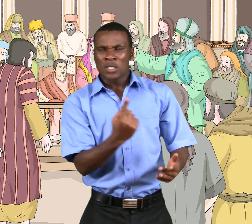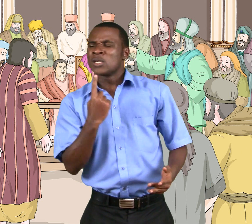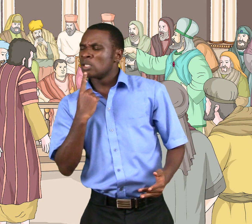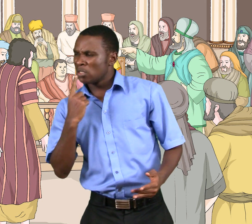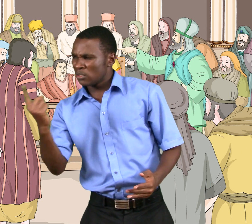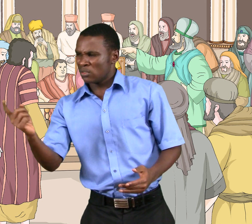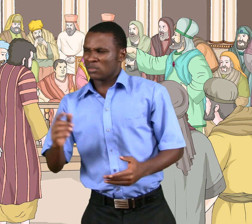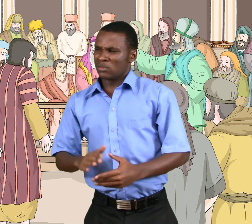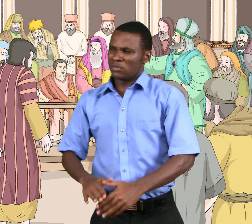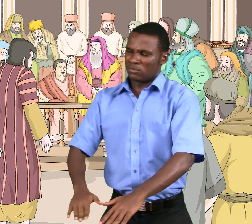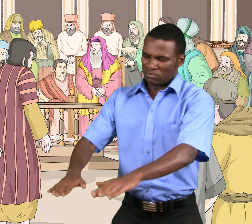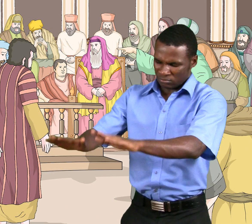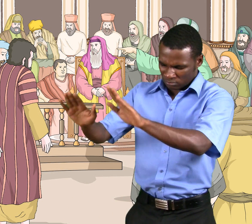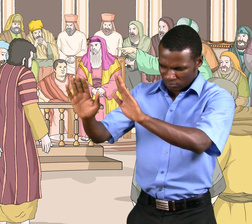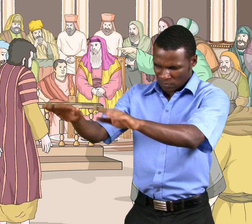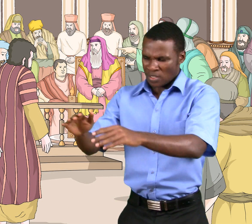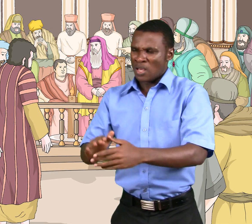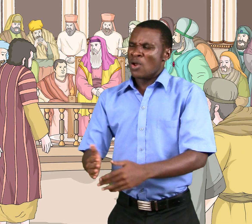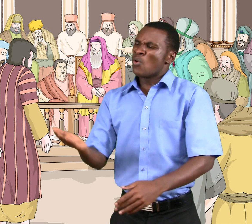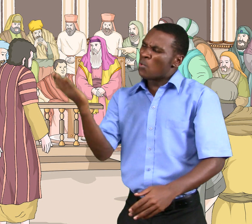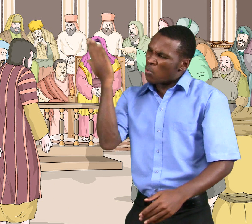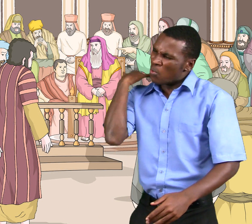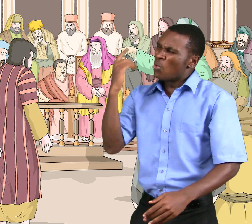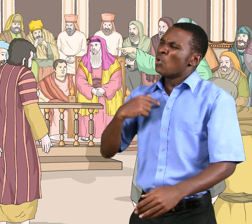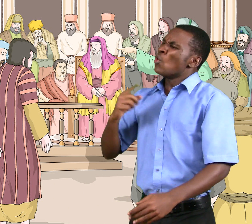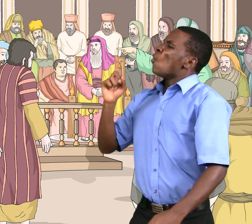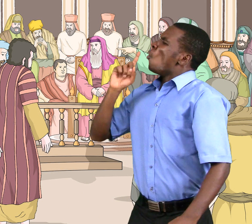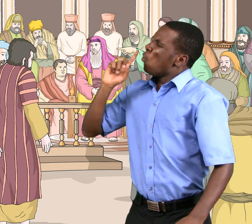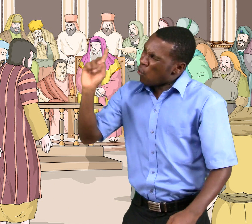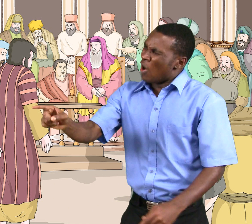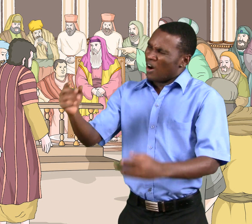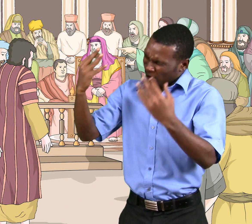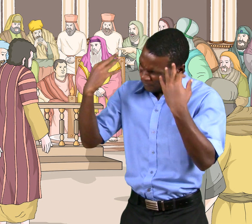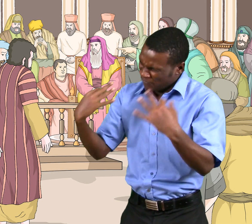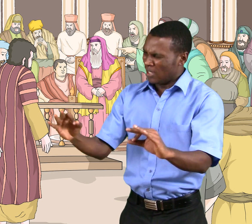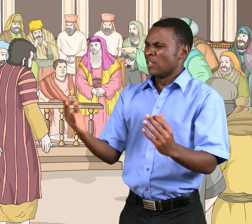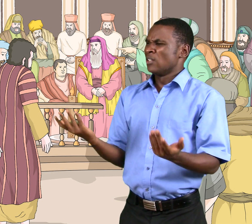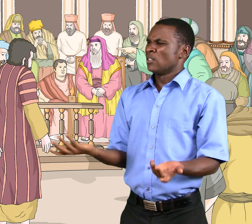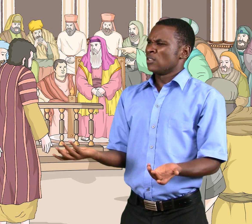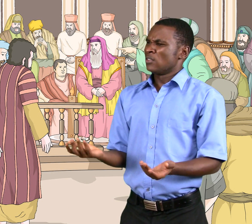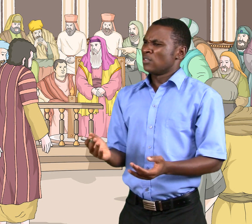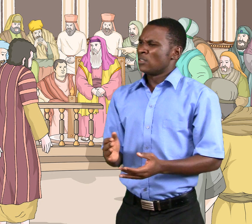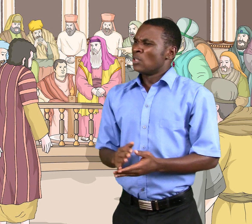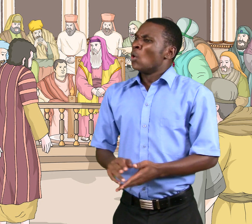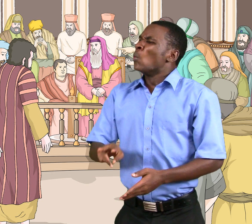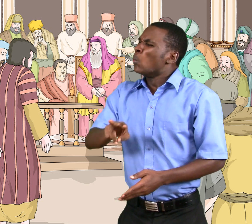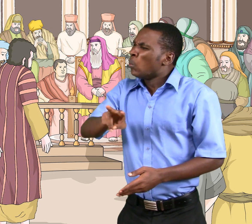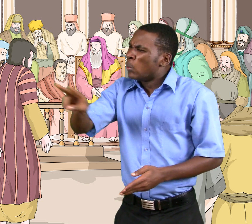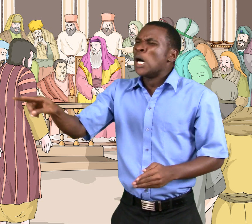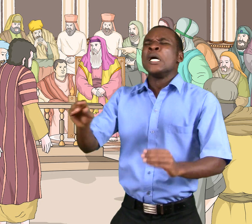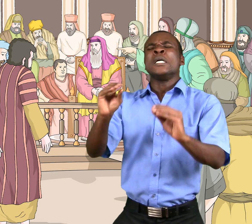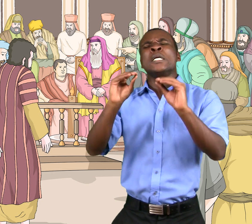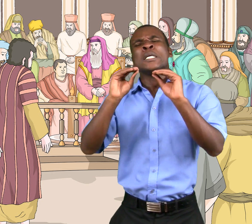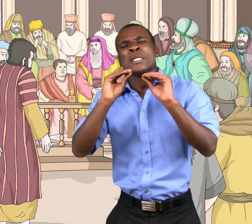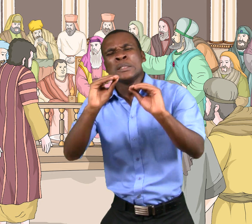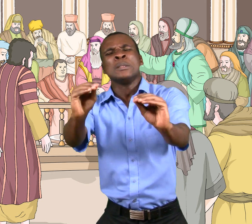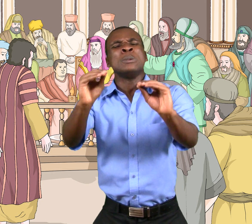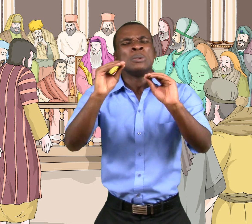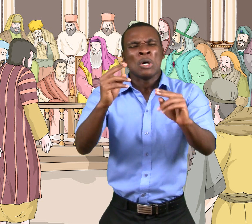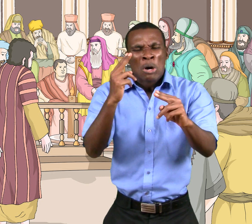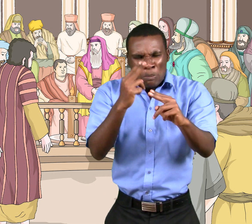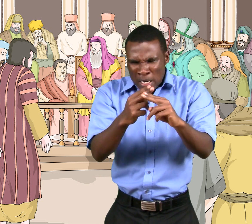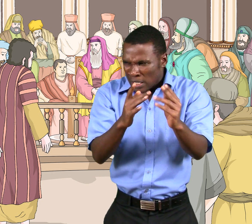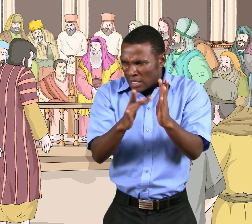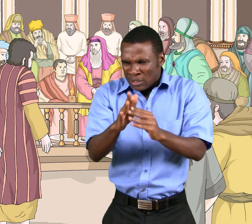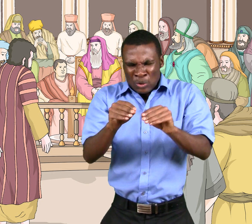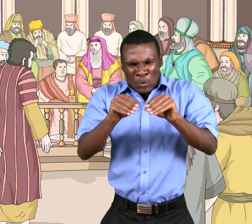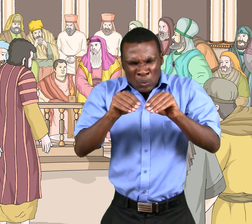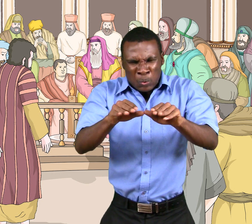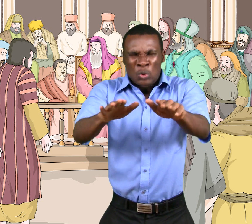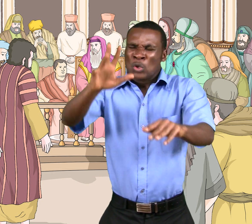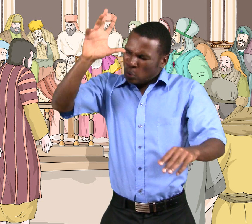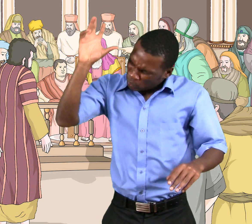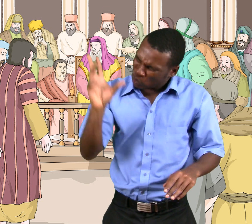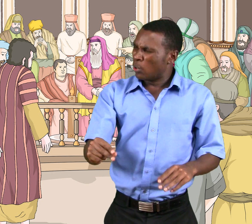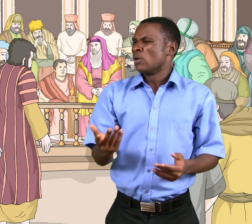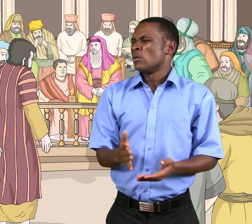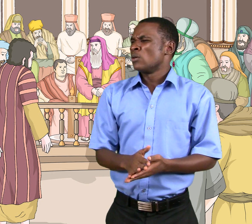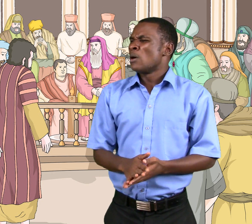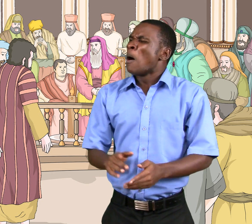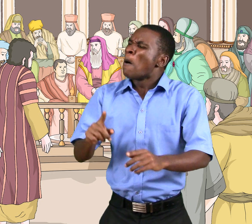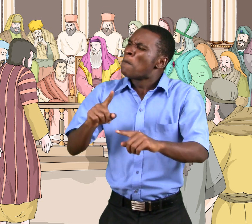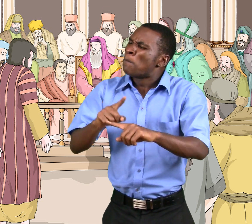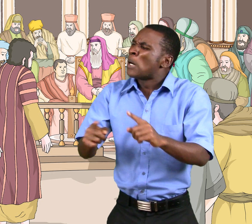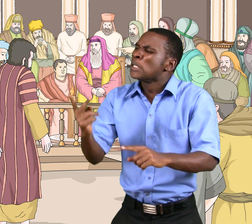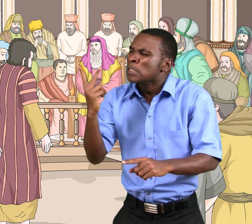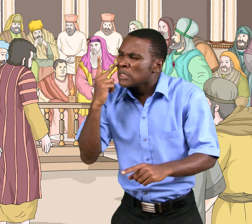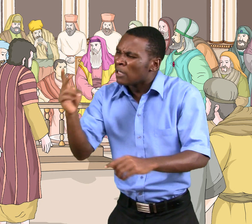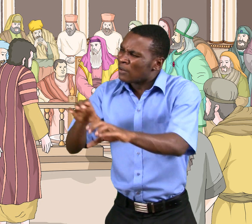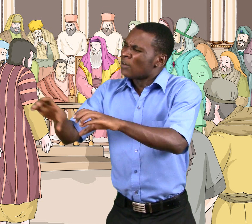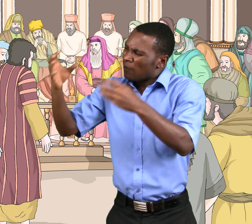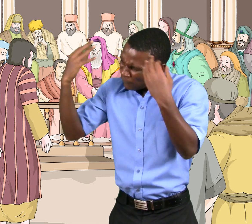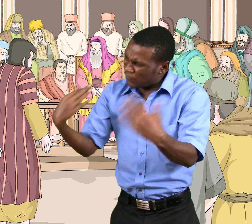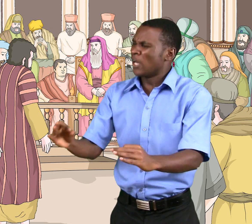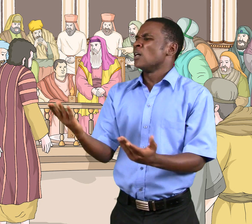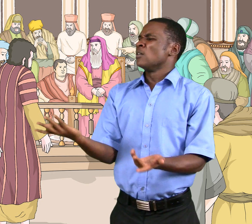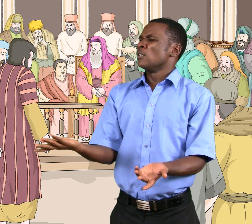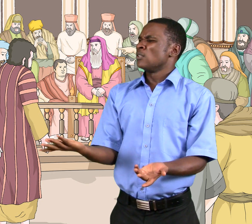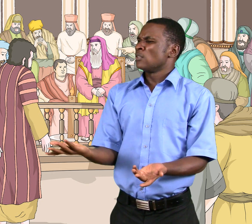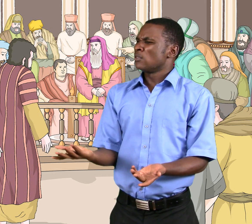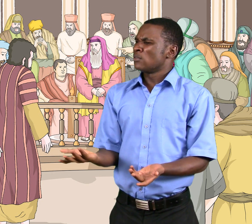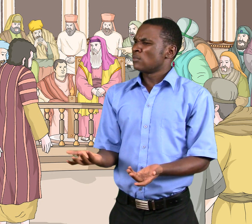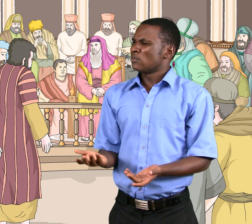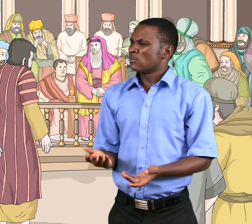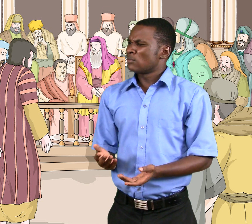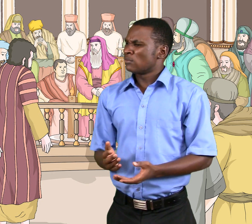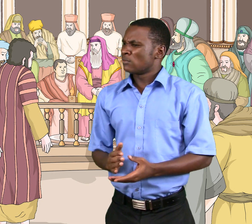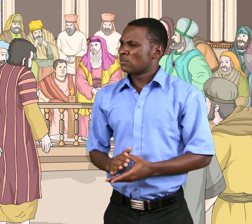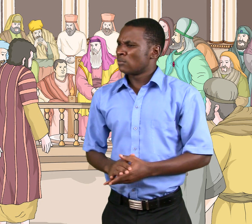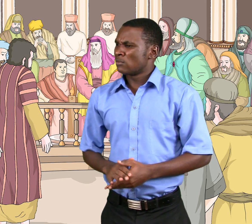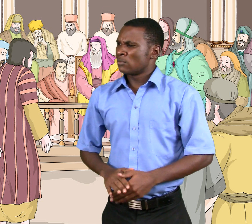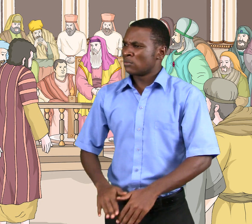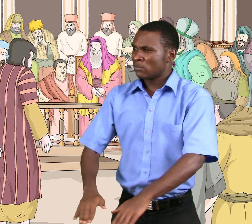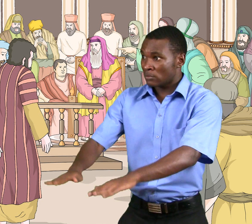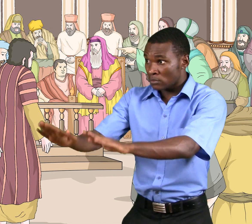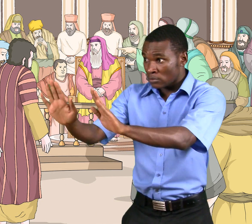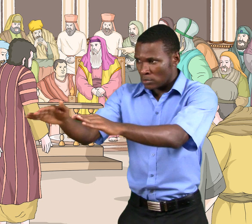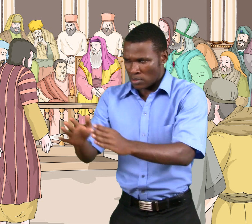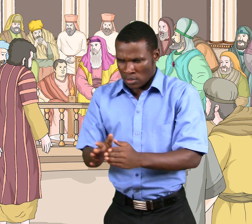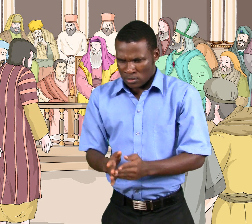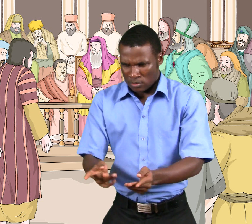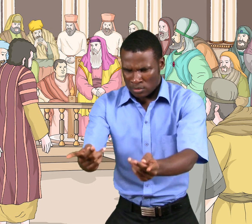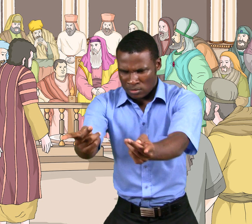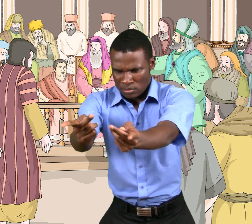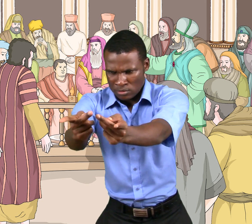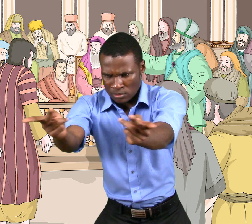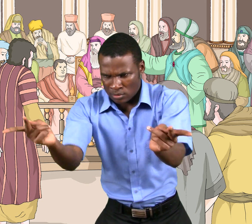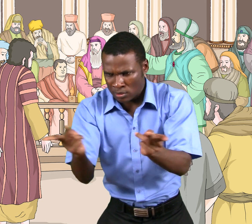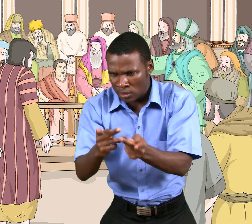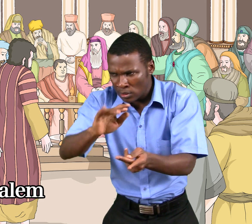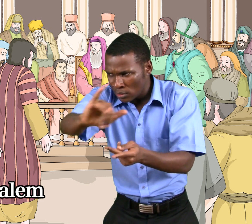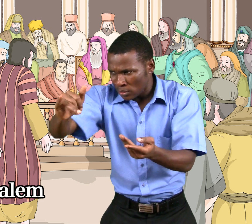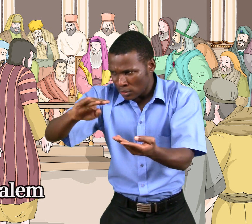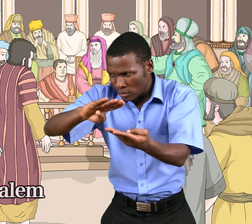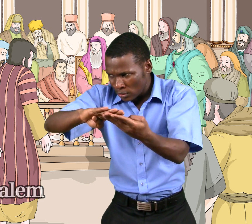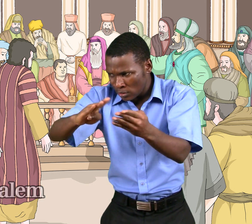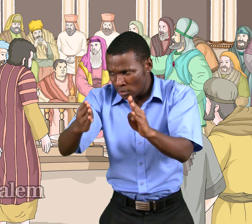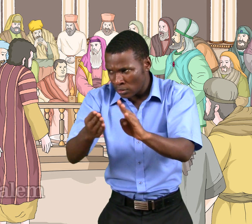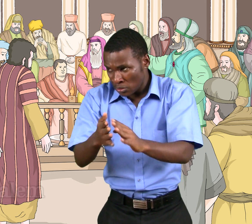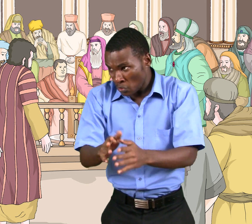“We gave you strict orders not to teach in this name,” he said.